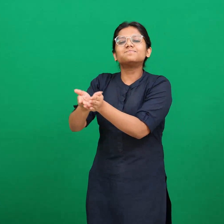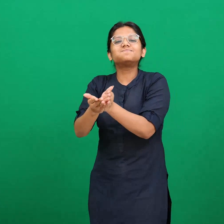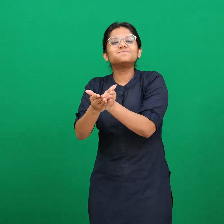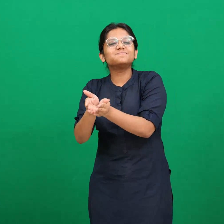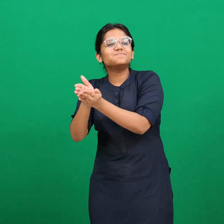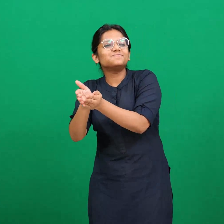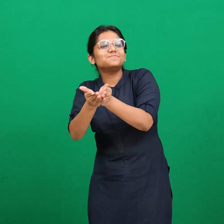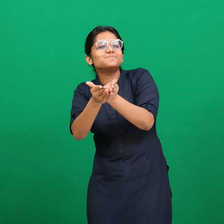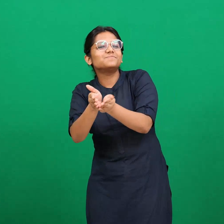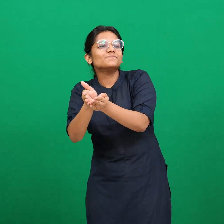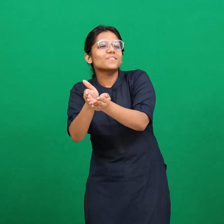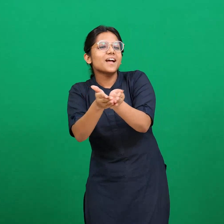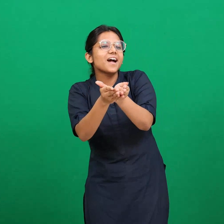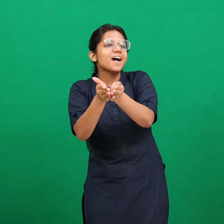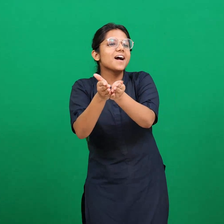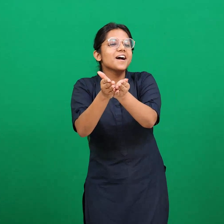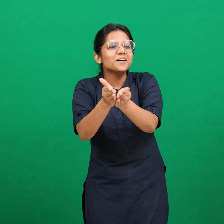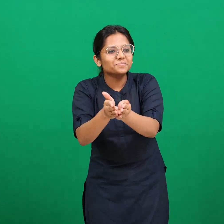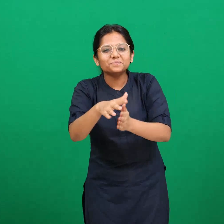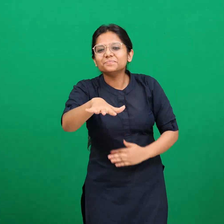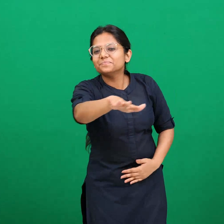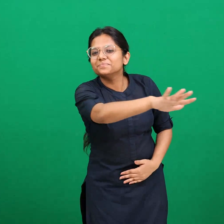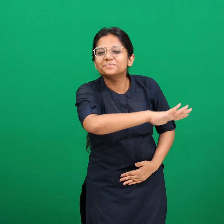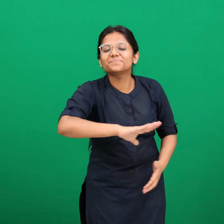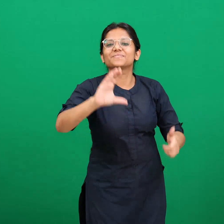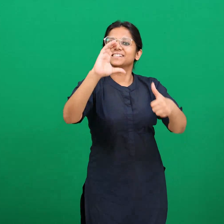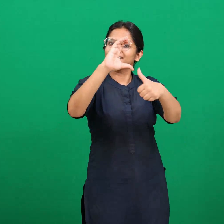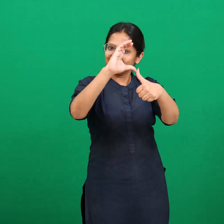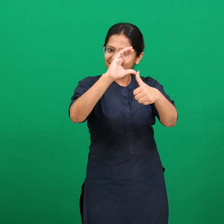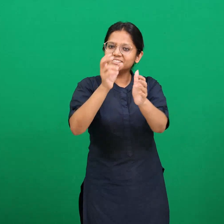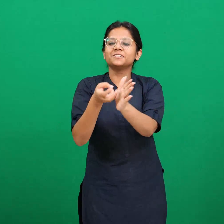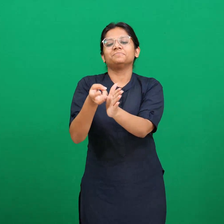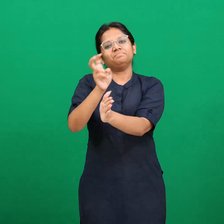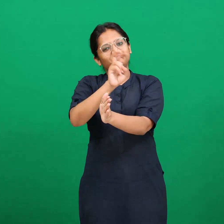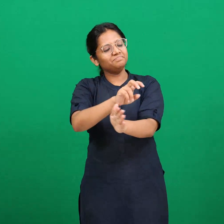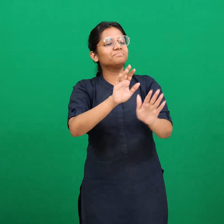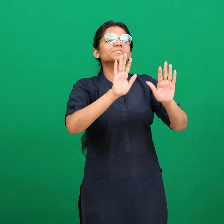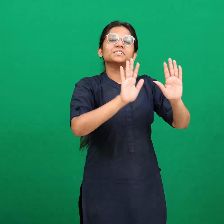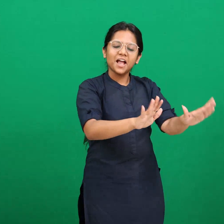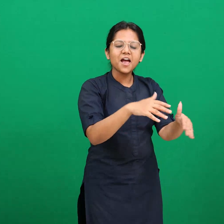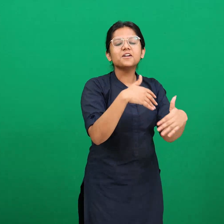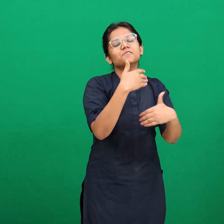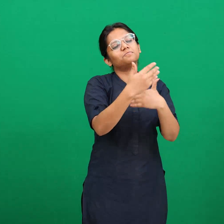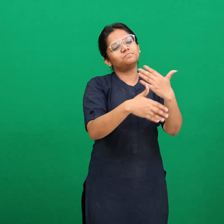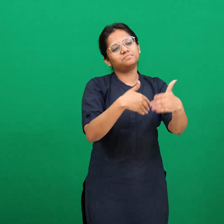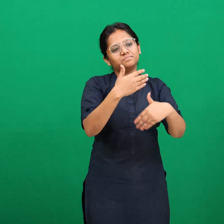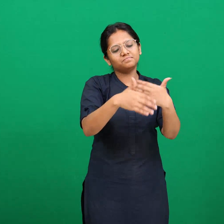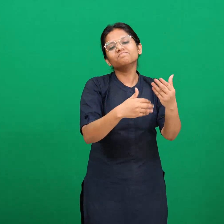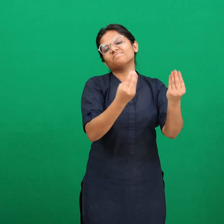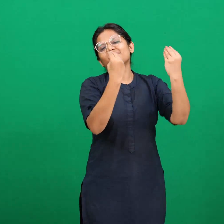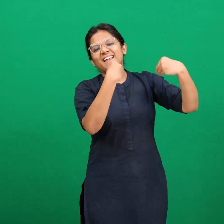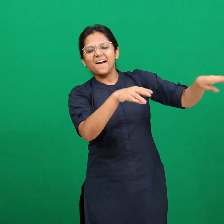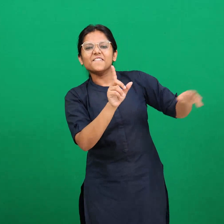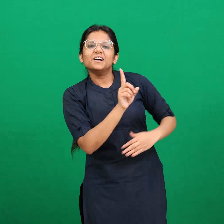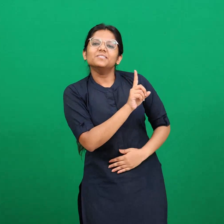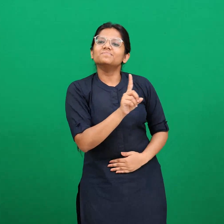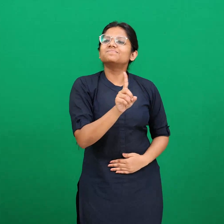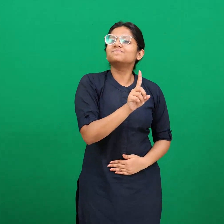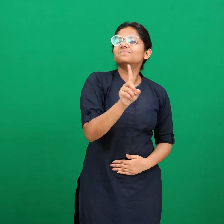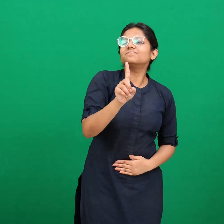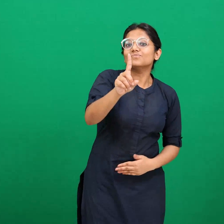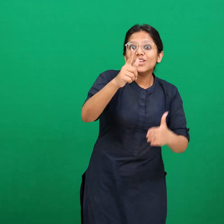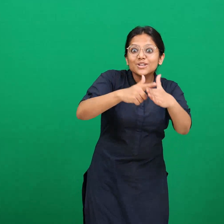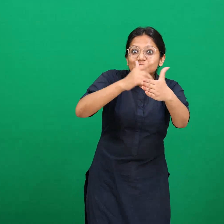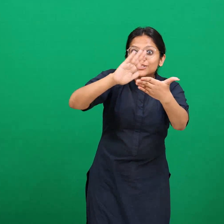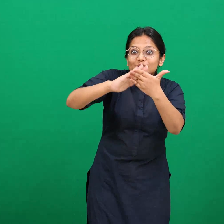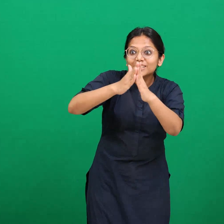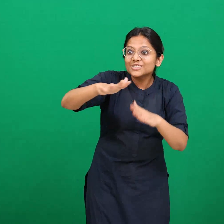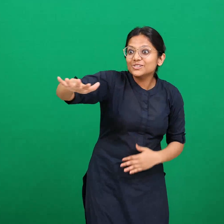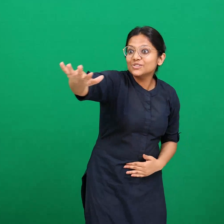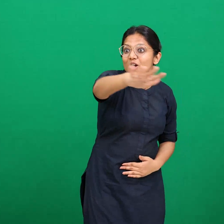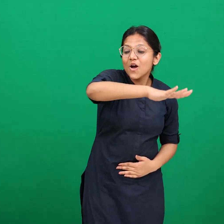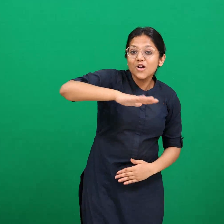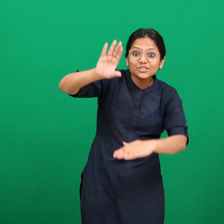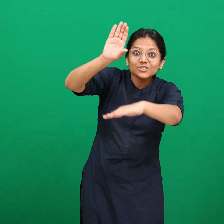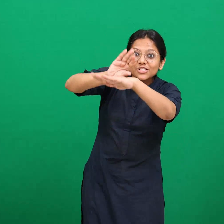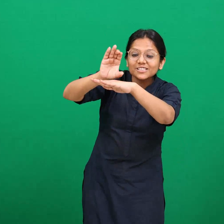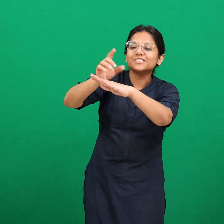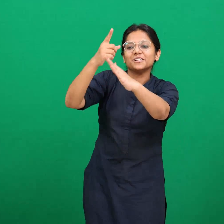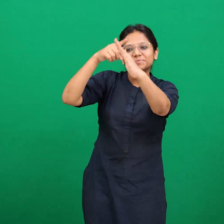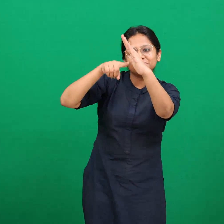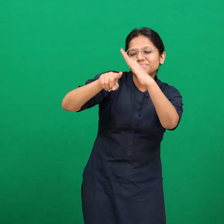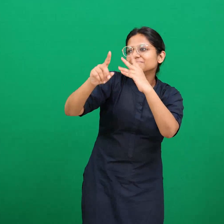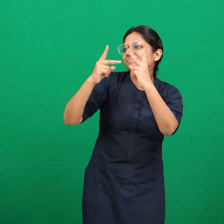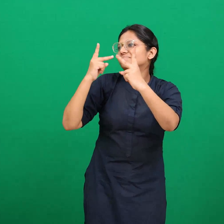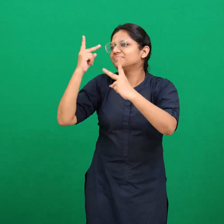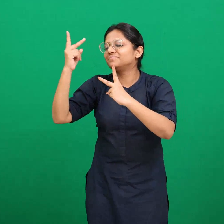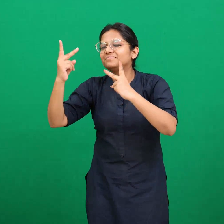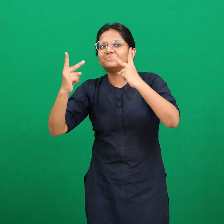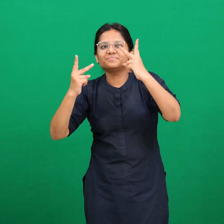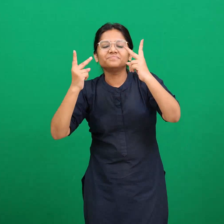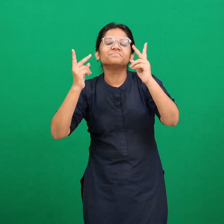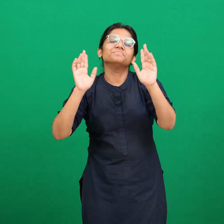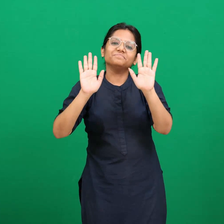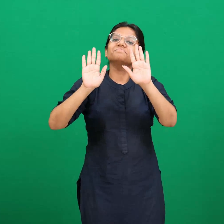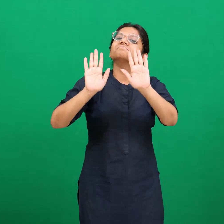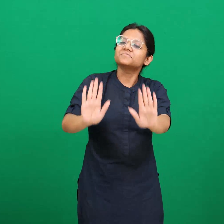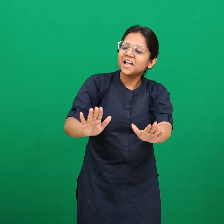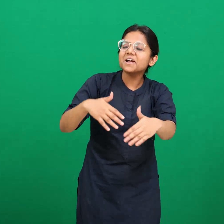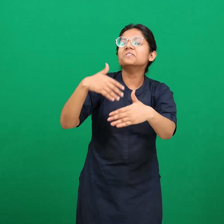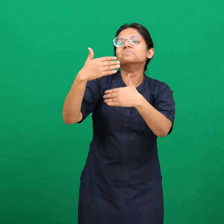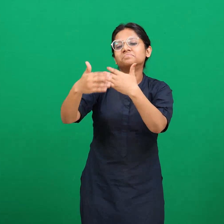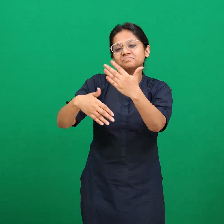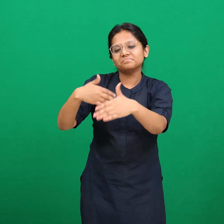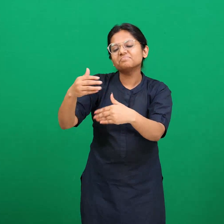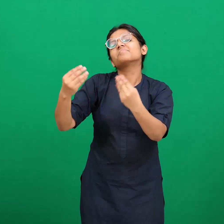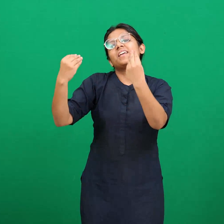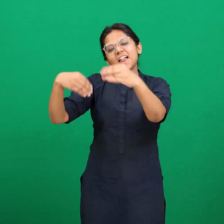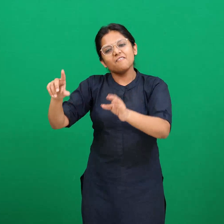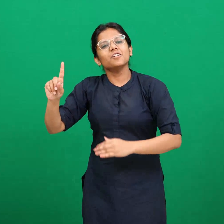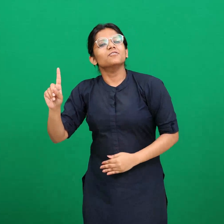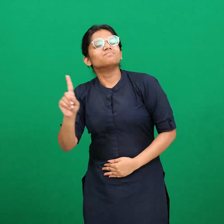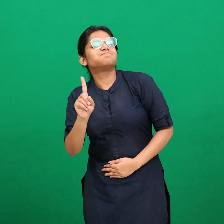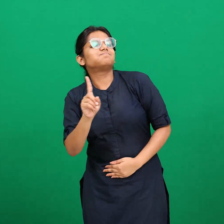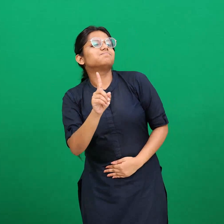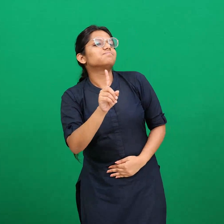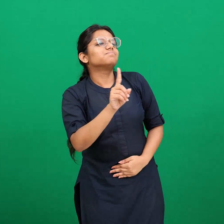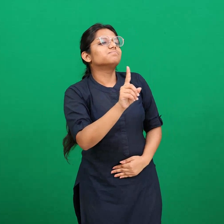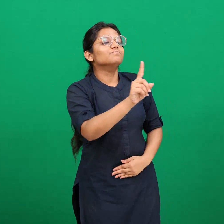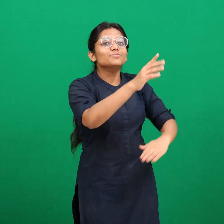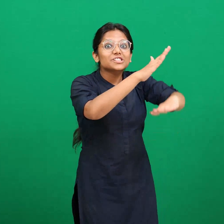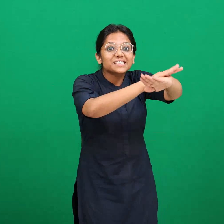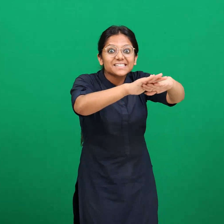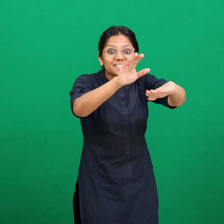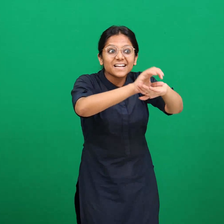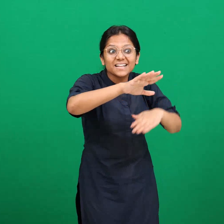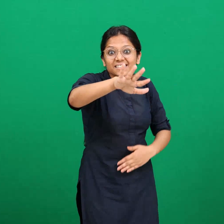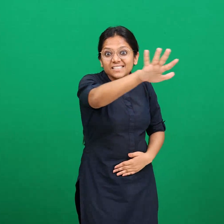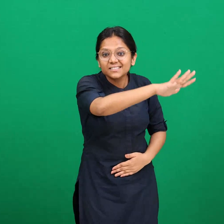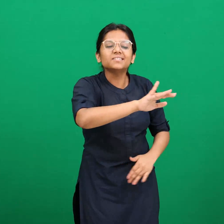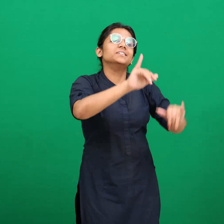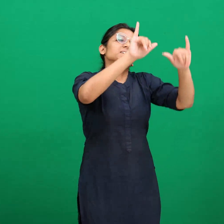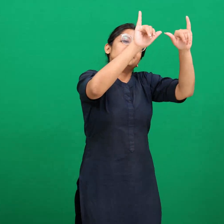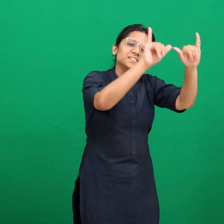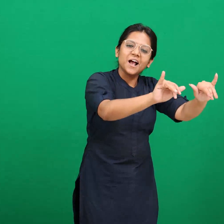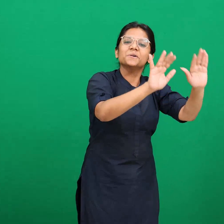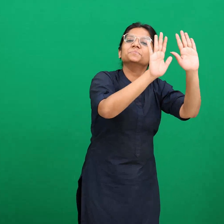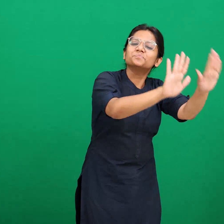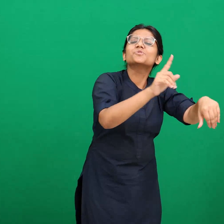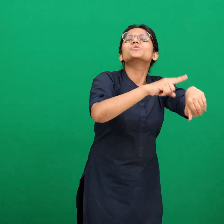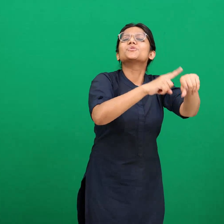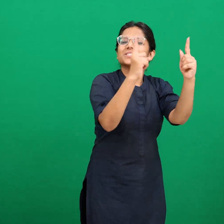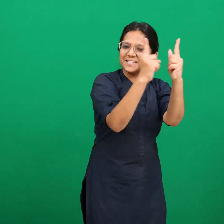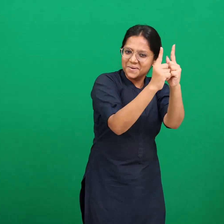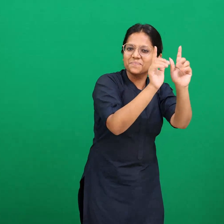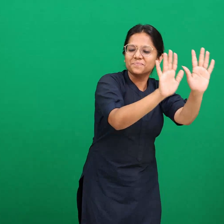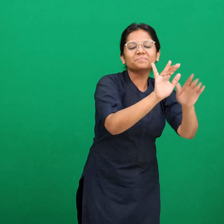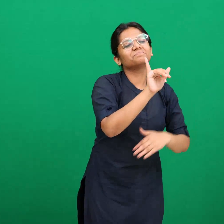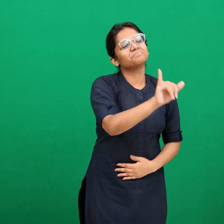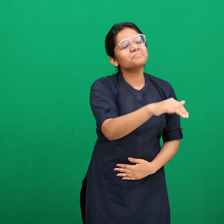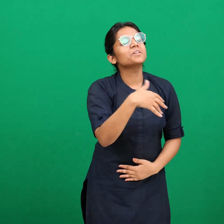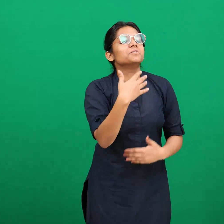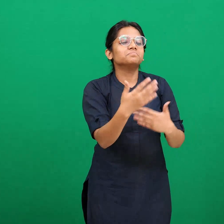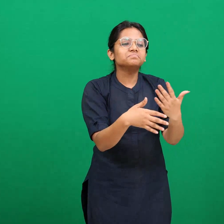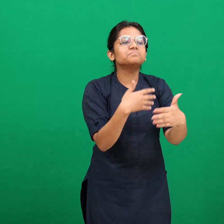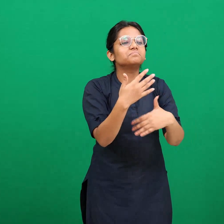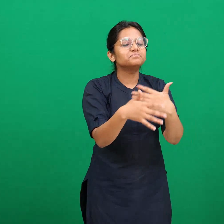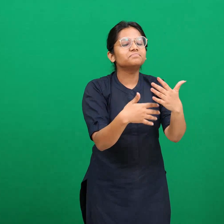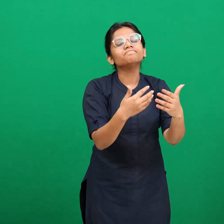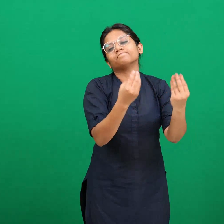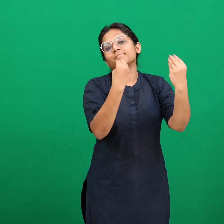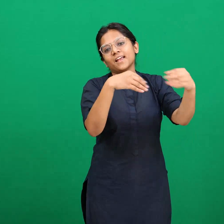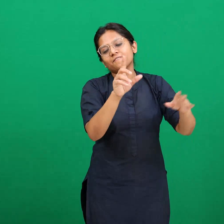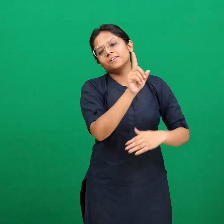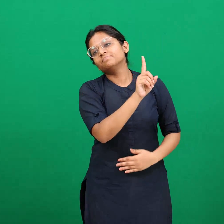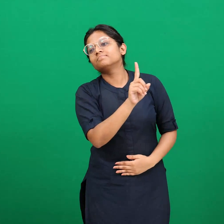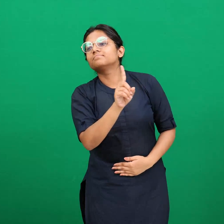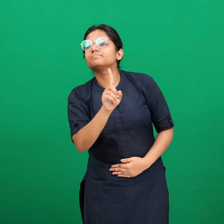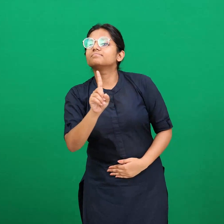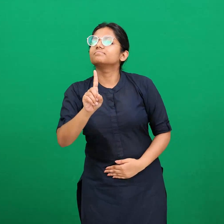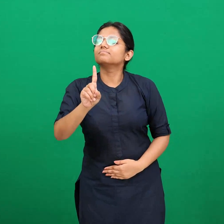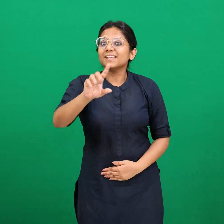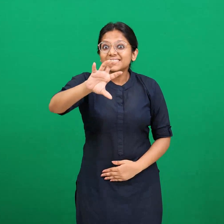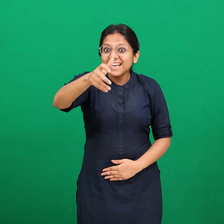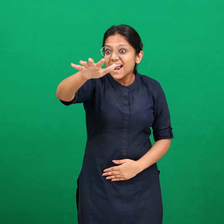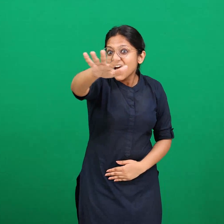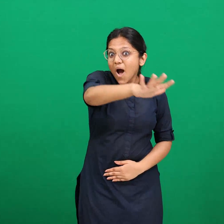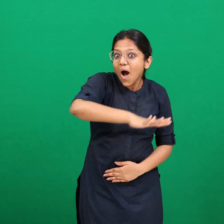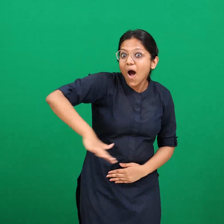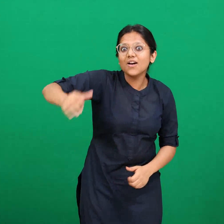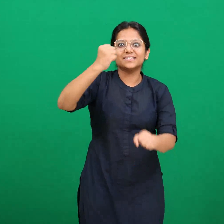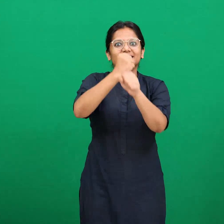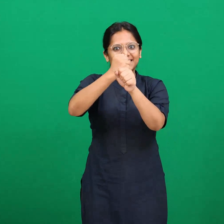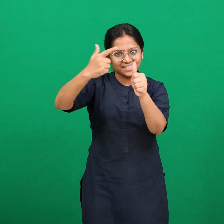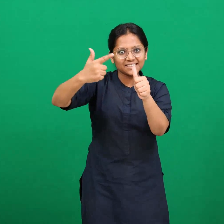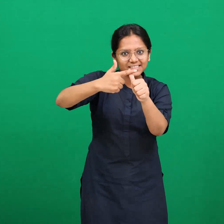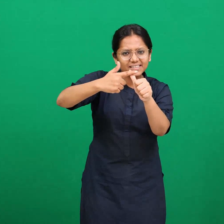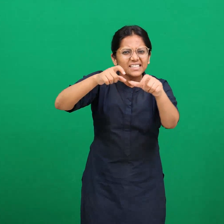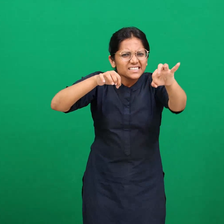When Paul had landed at Caesarea, he went up and greeted the church at Jerusalem. Then he went down to Antioch.